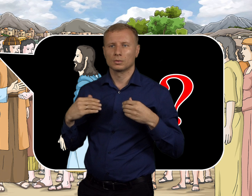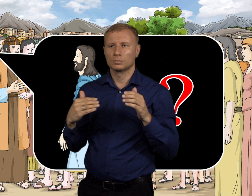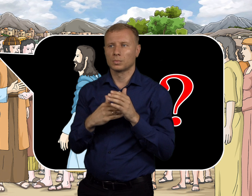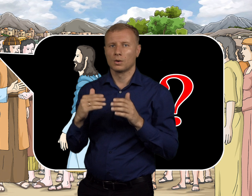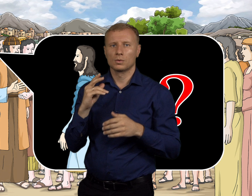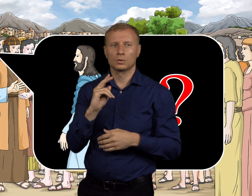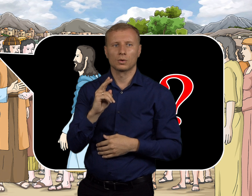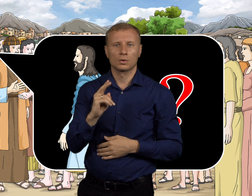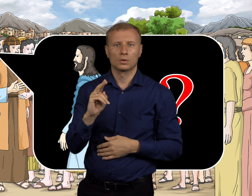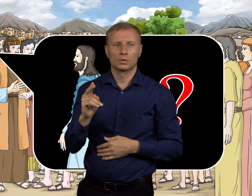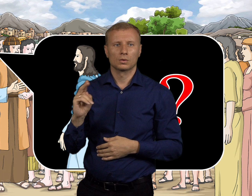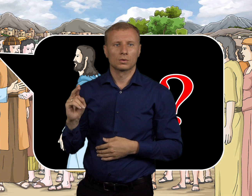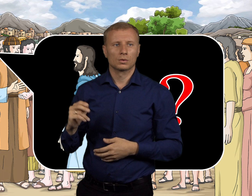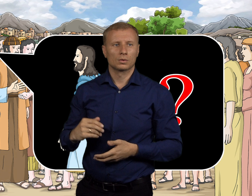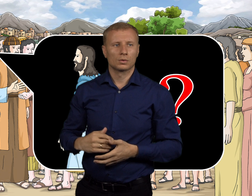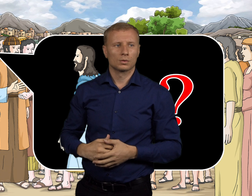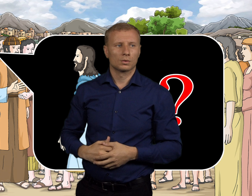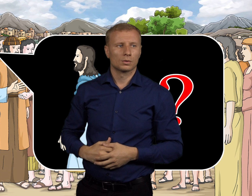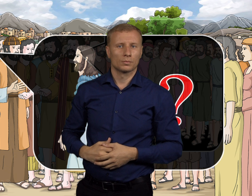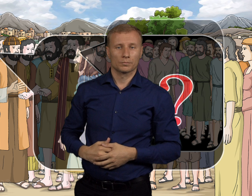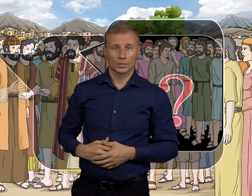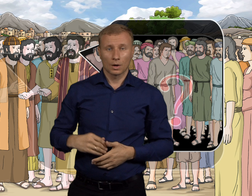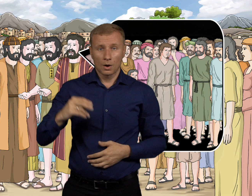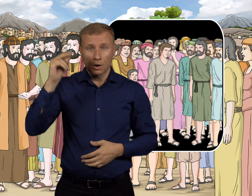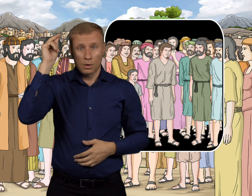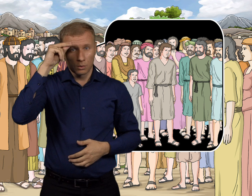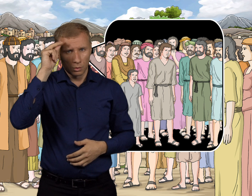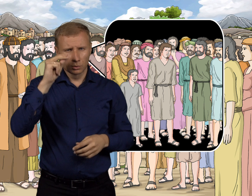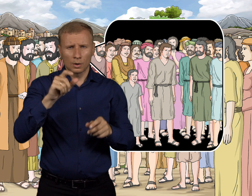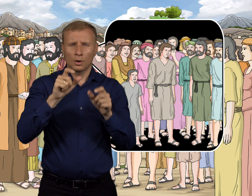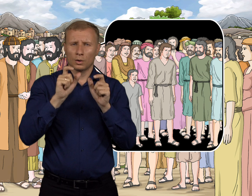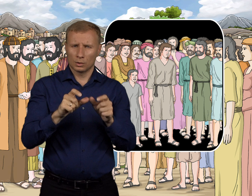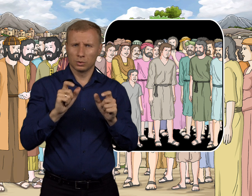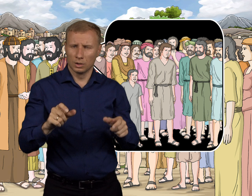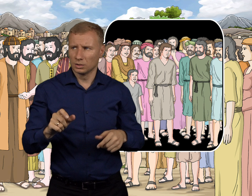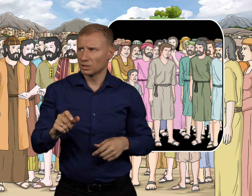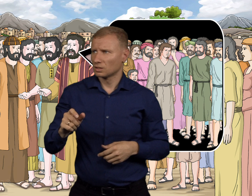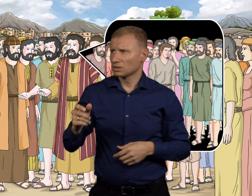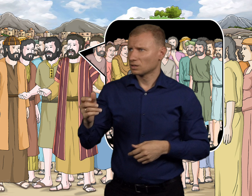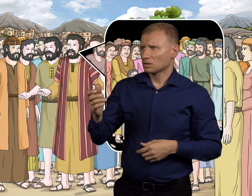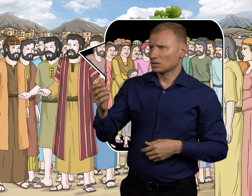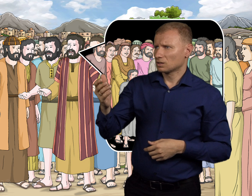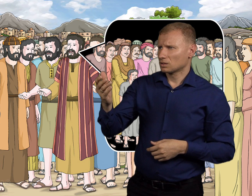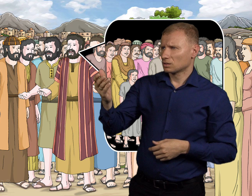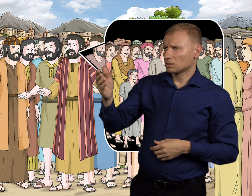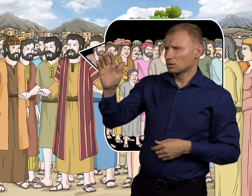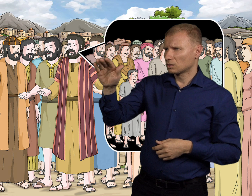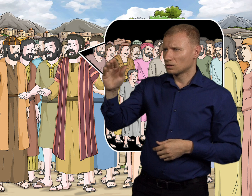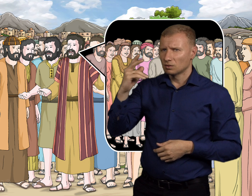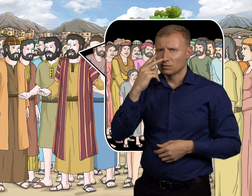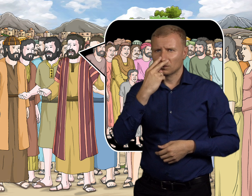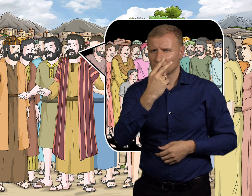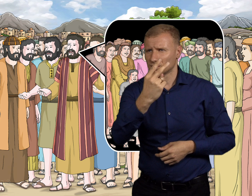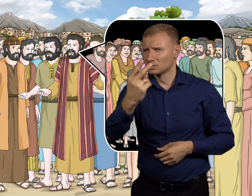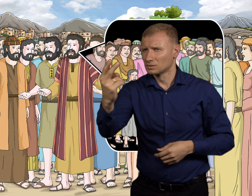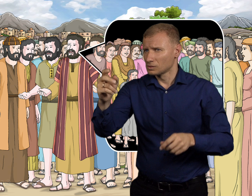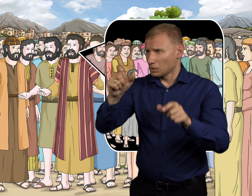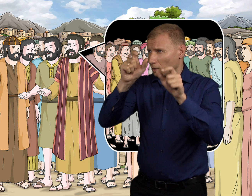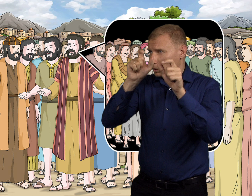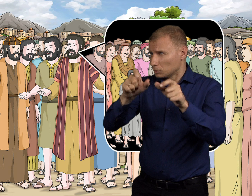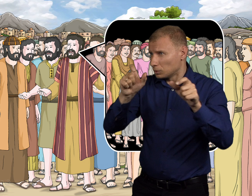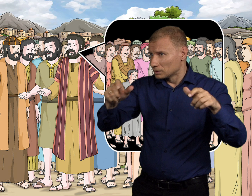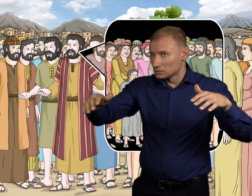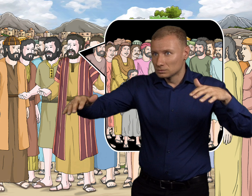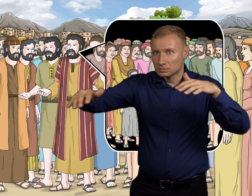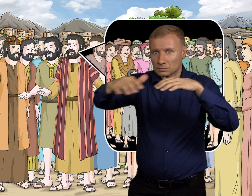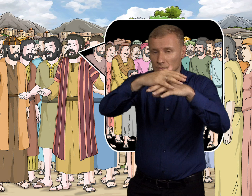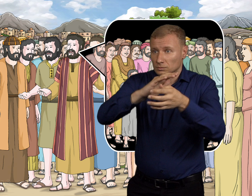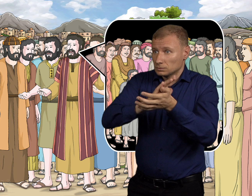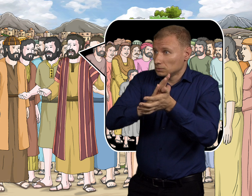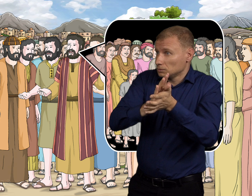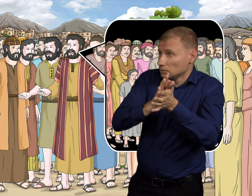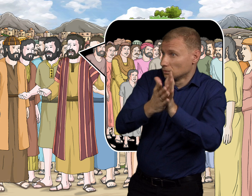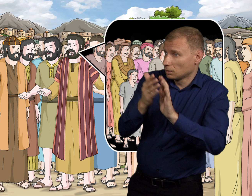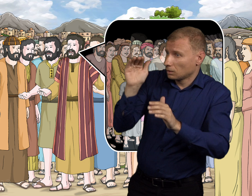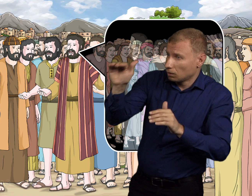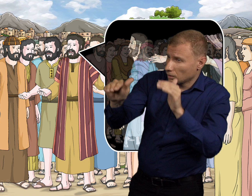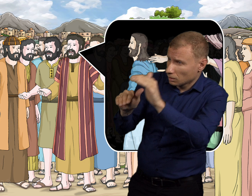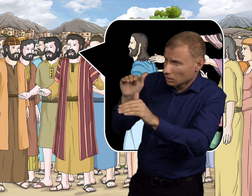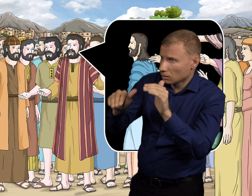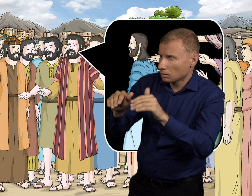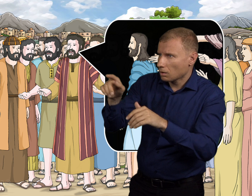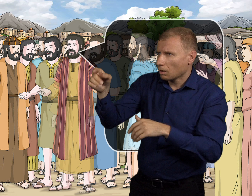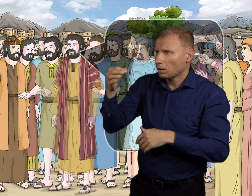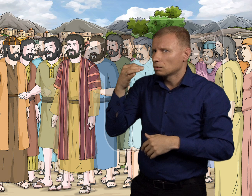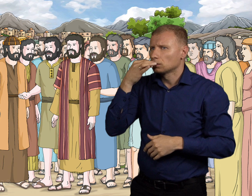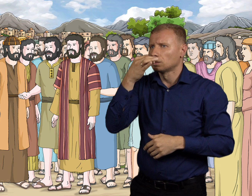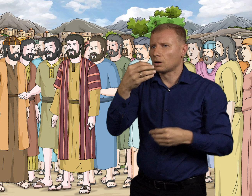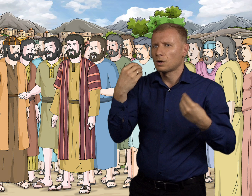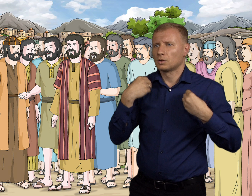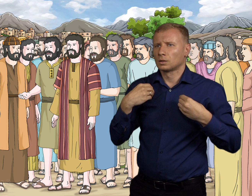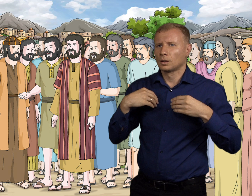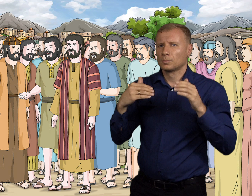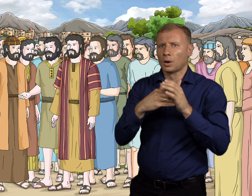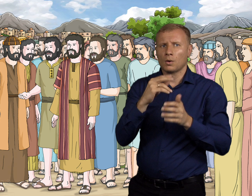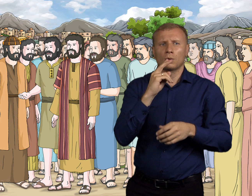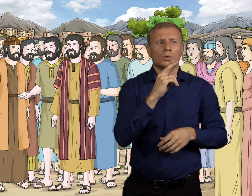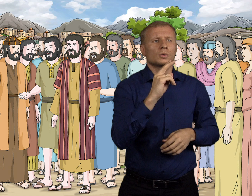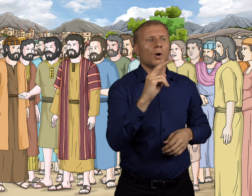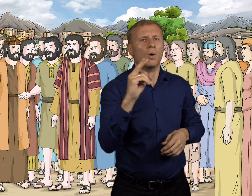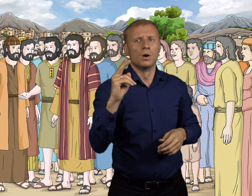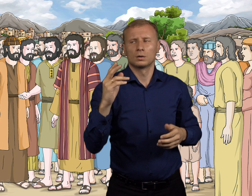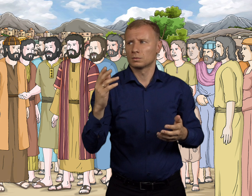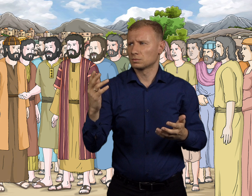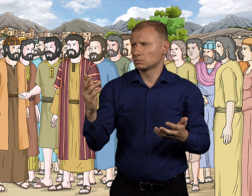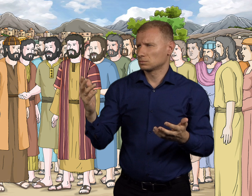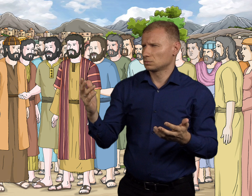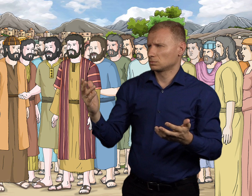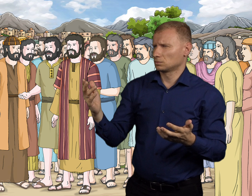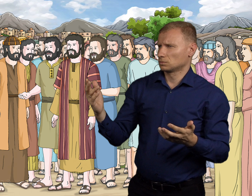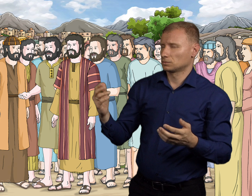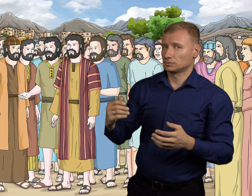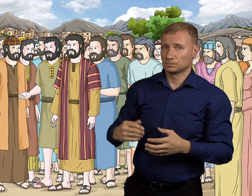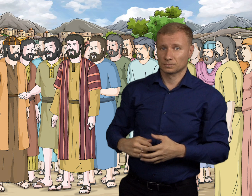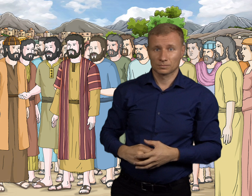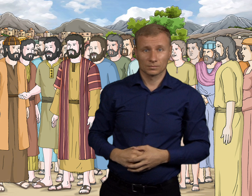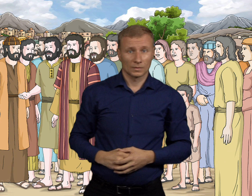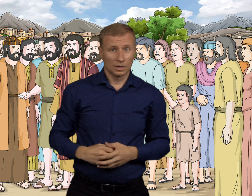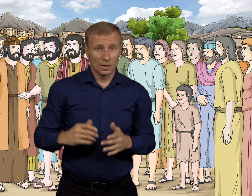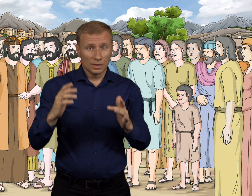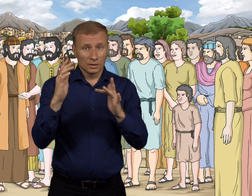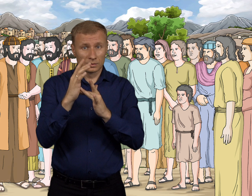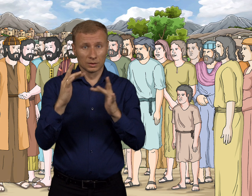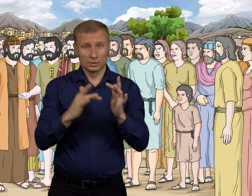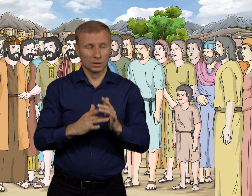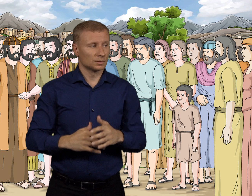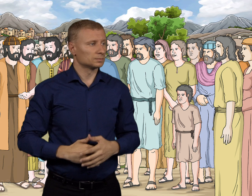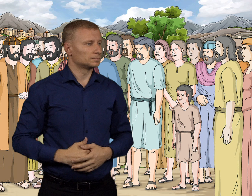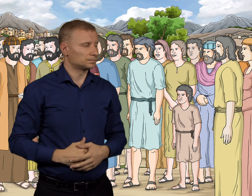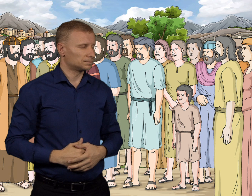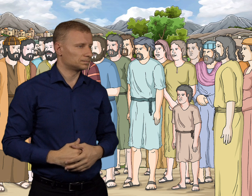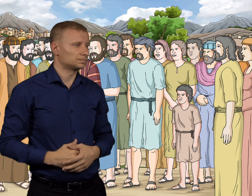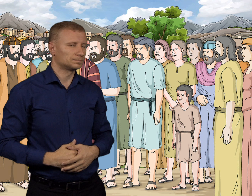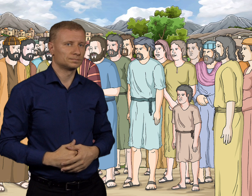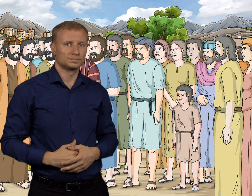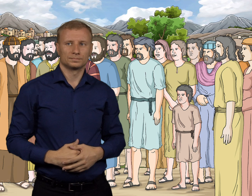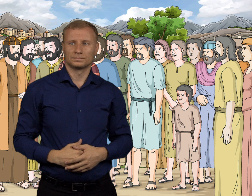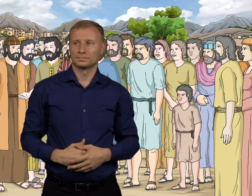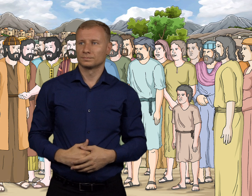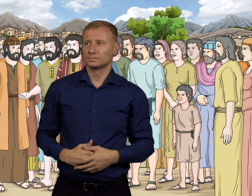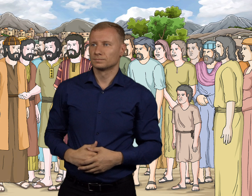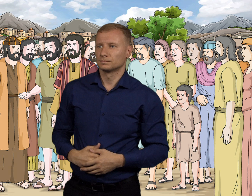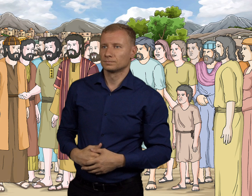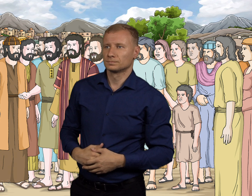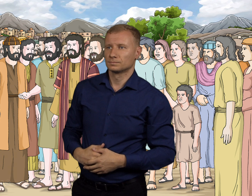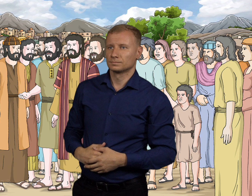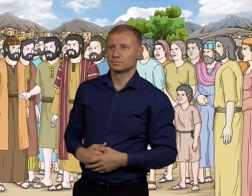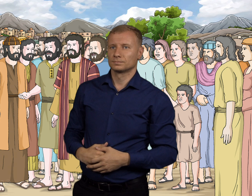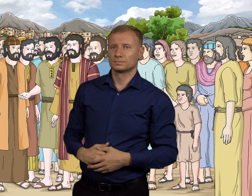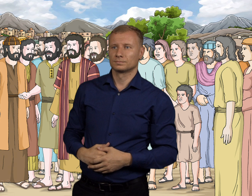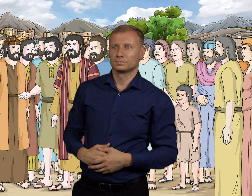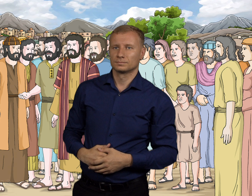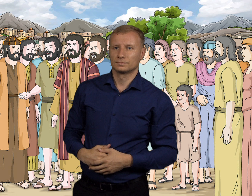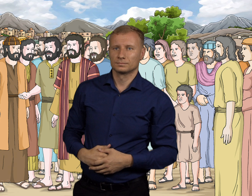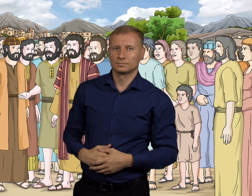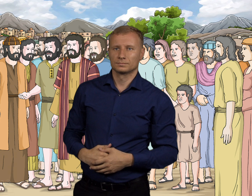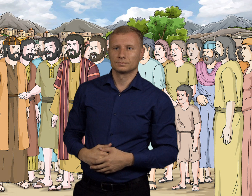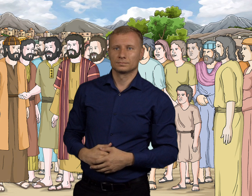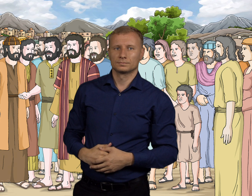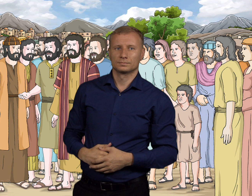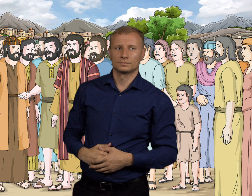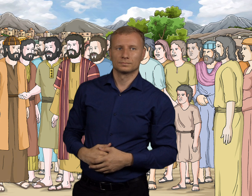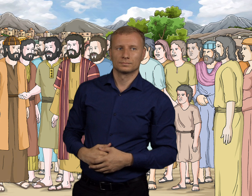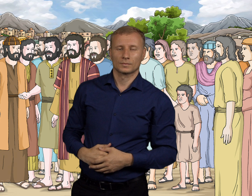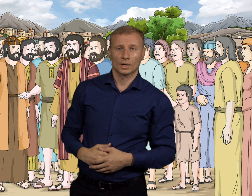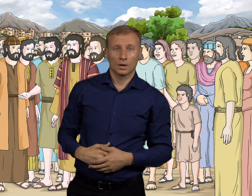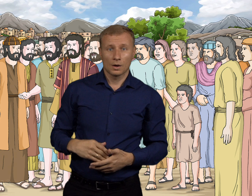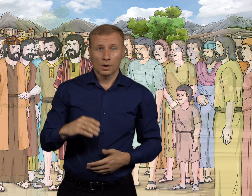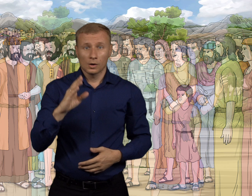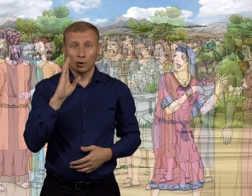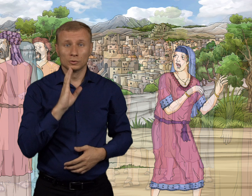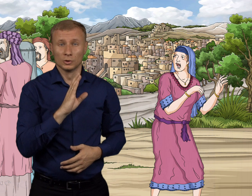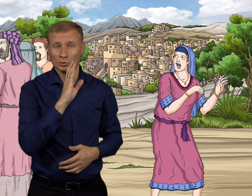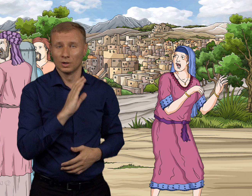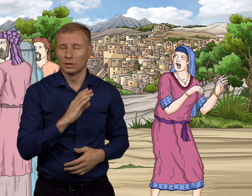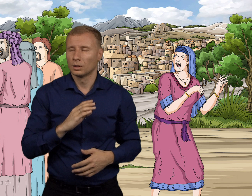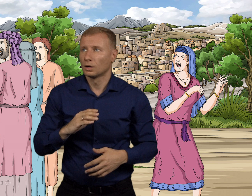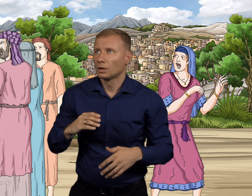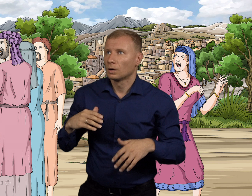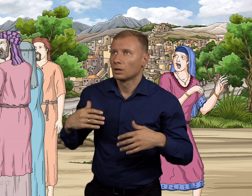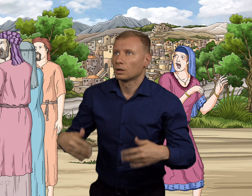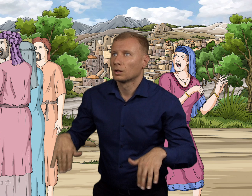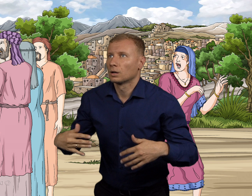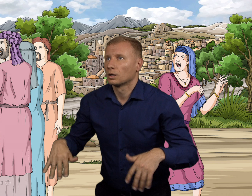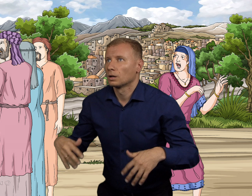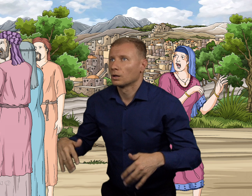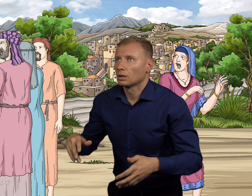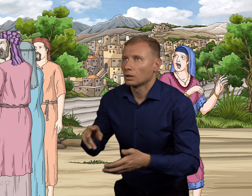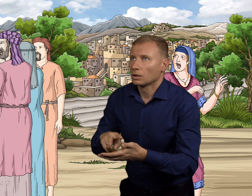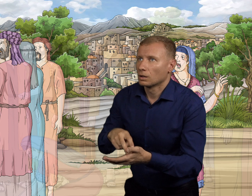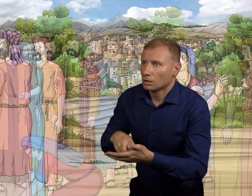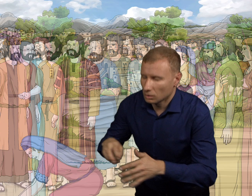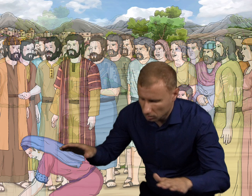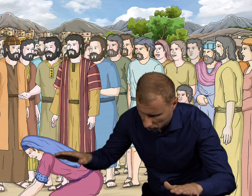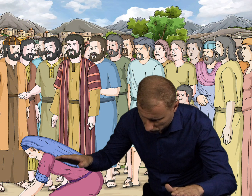His disciples answered, “You can see the crowd pressing in on You, and yet You ask, ‘Who touched Me?’” But He kept looking around to see who had done this.